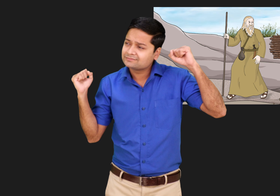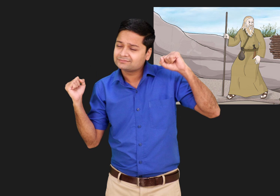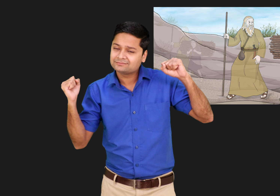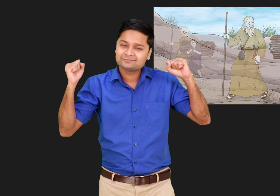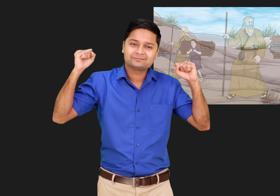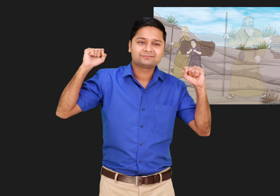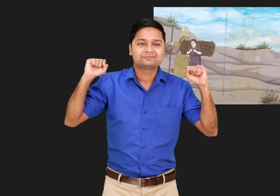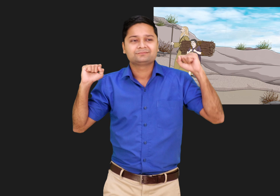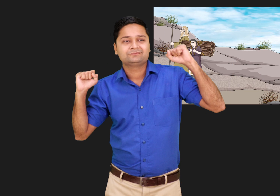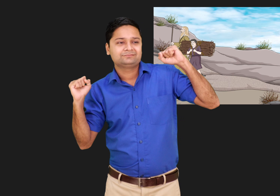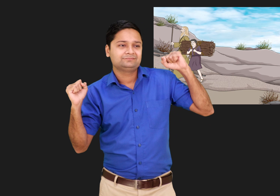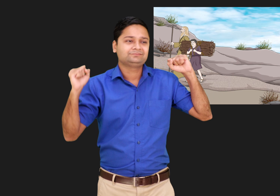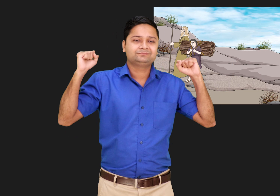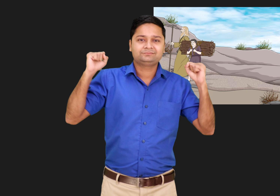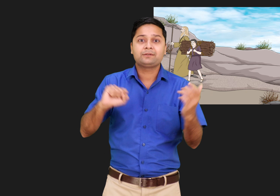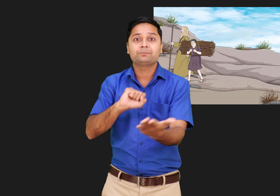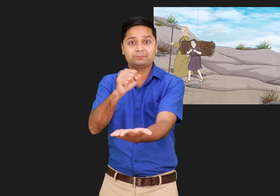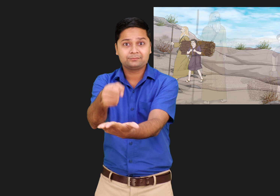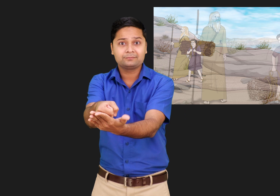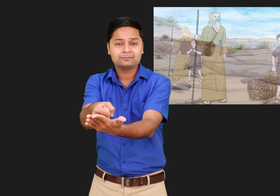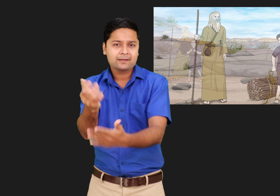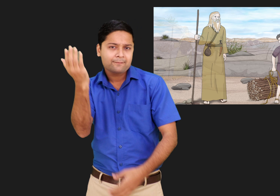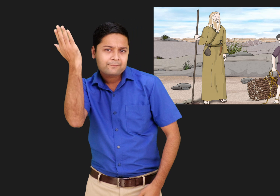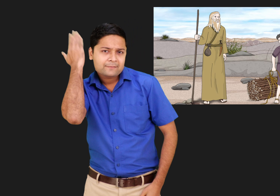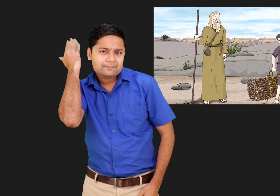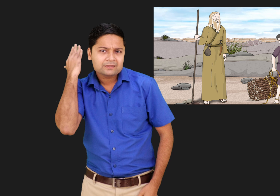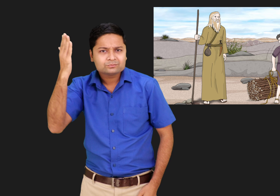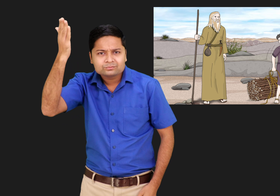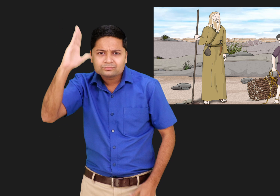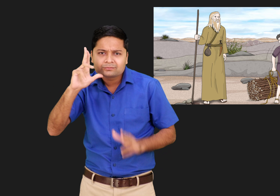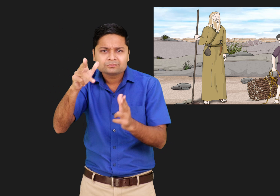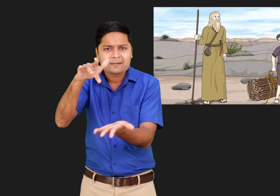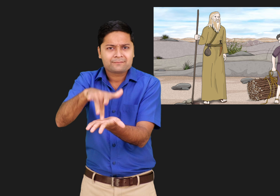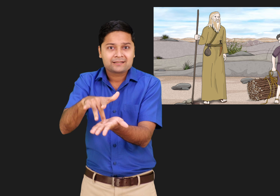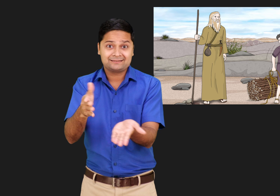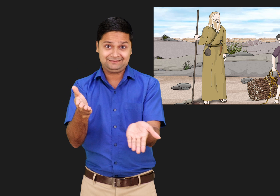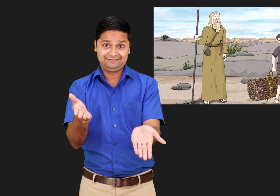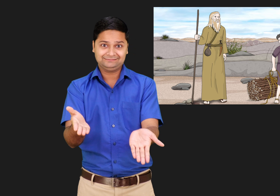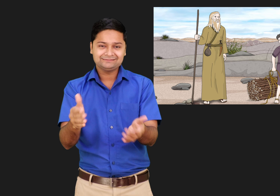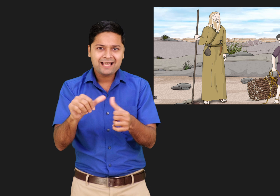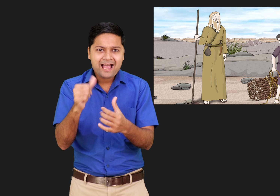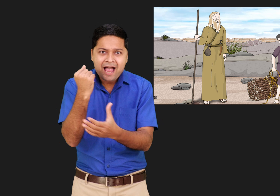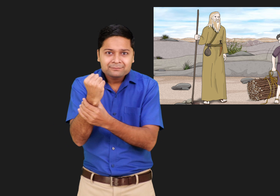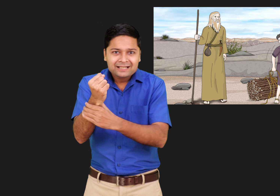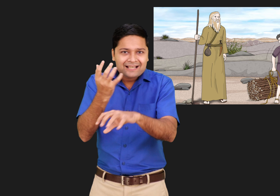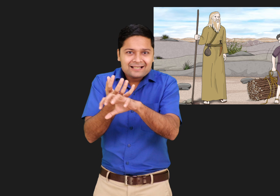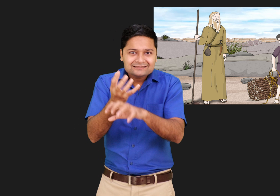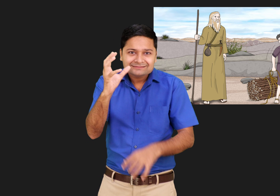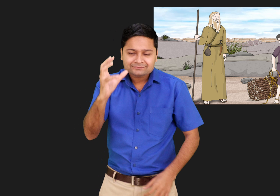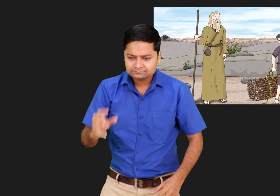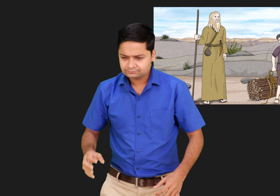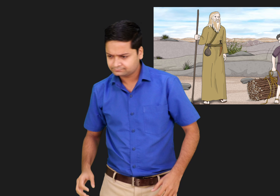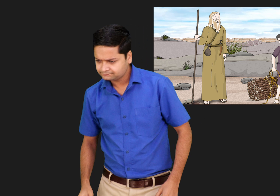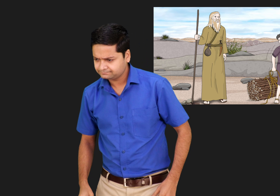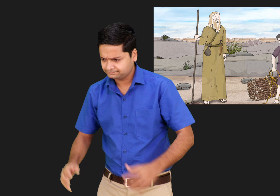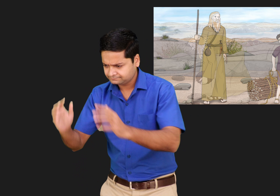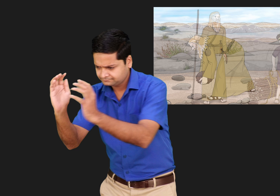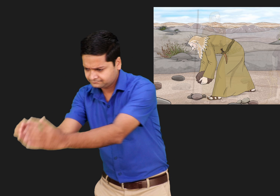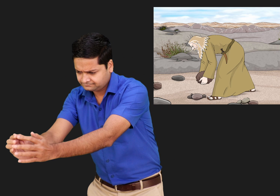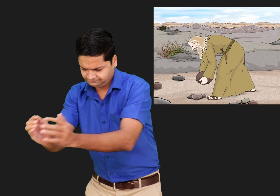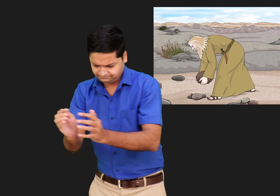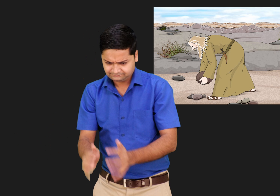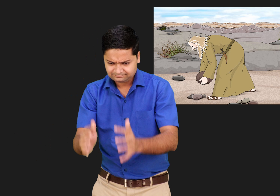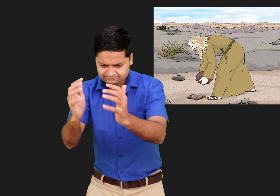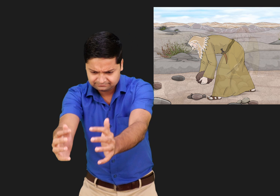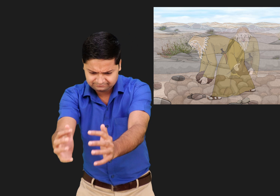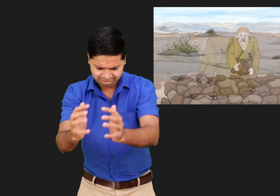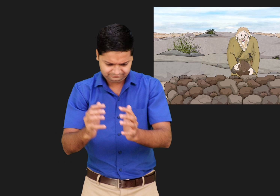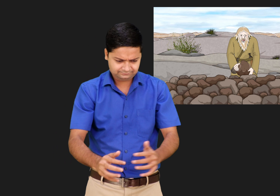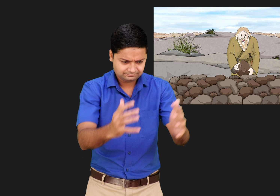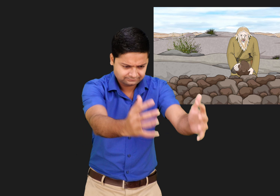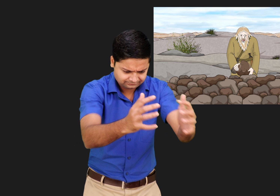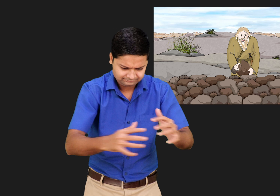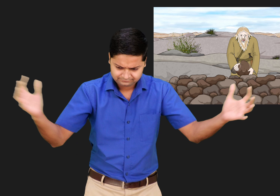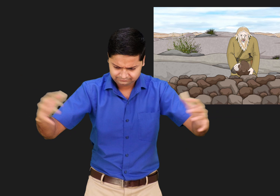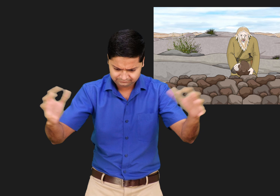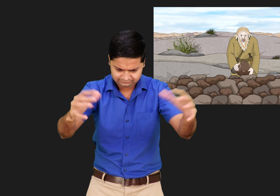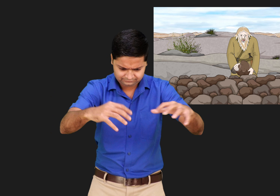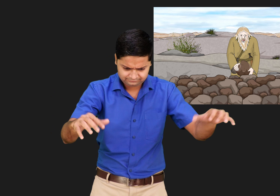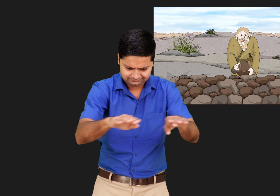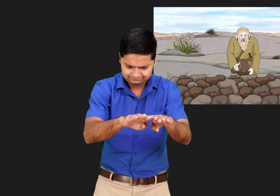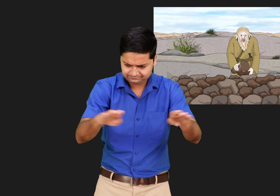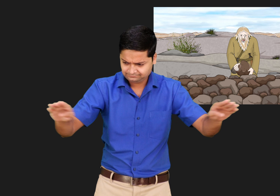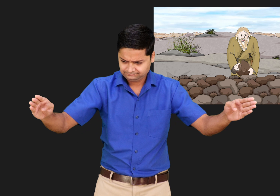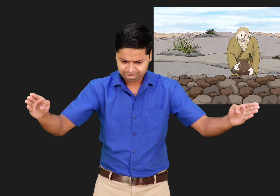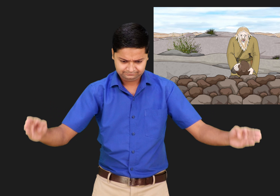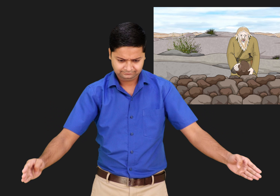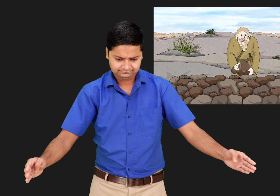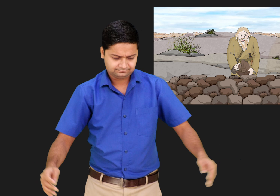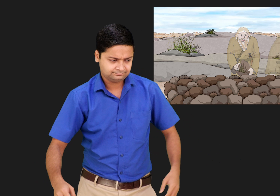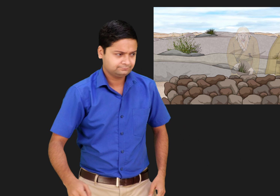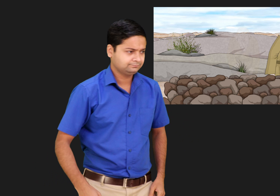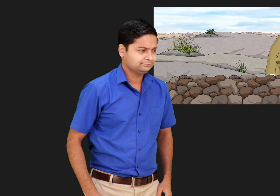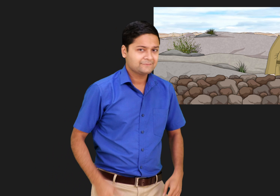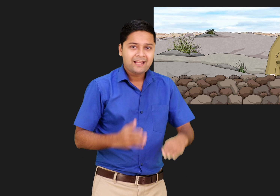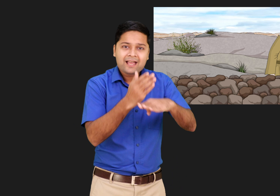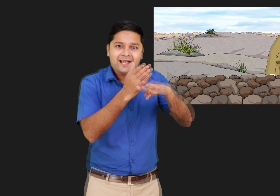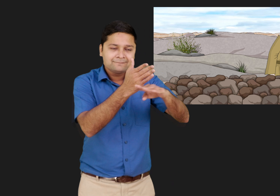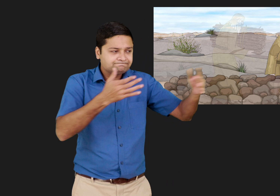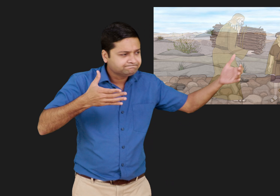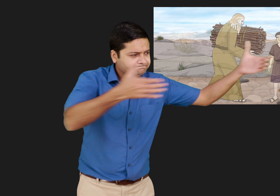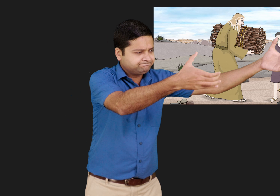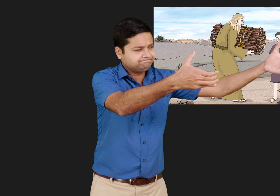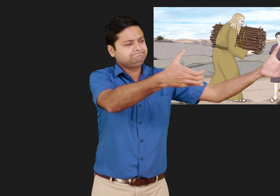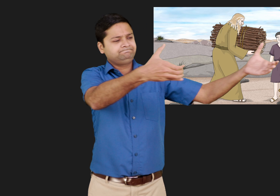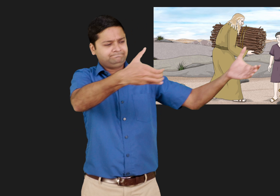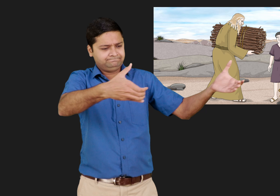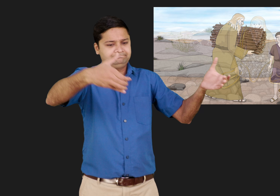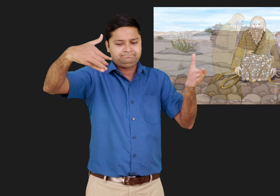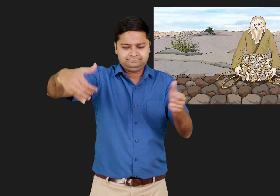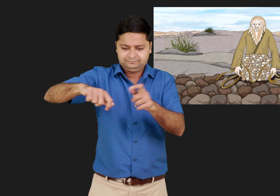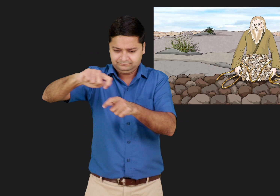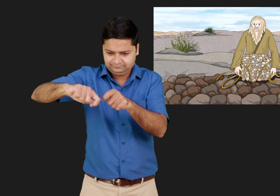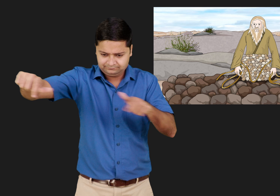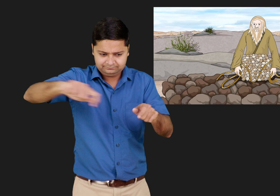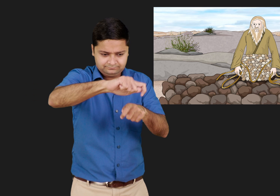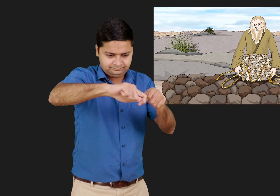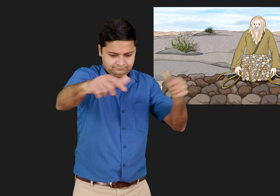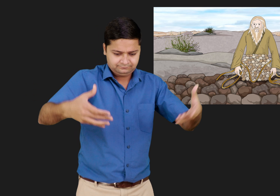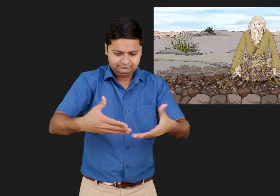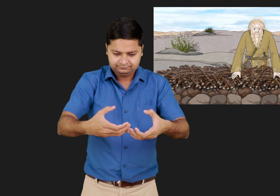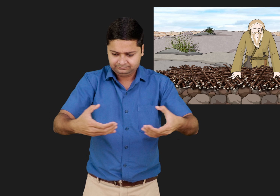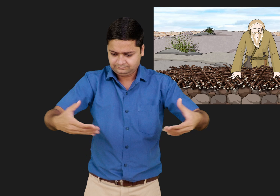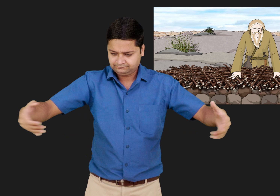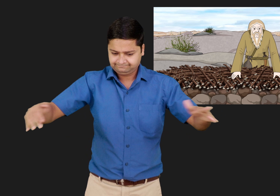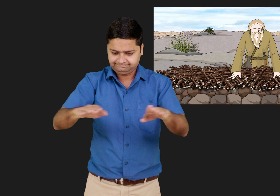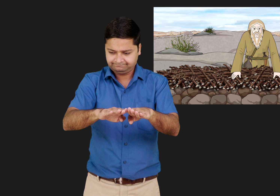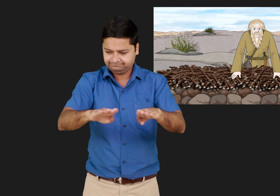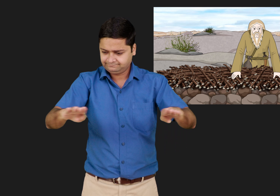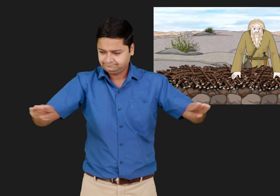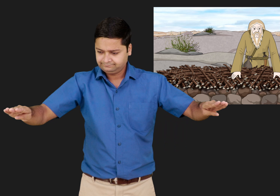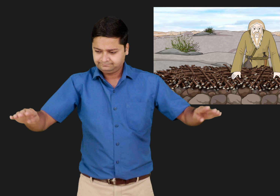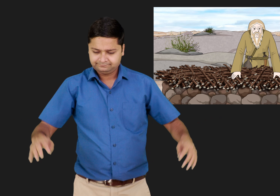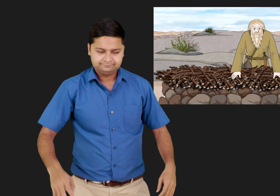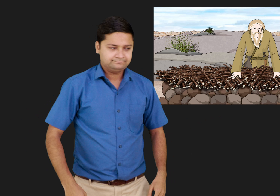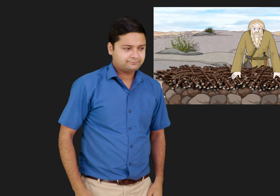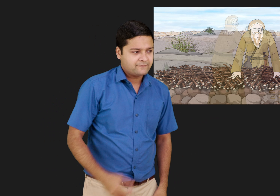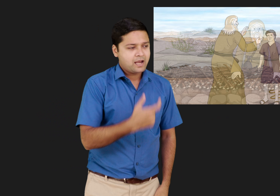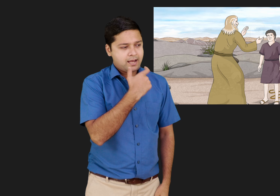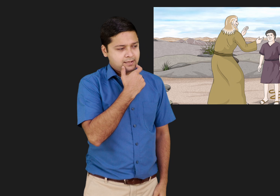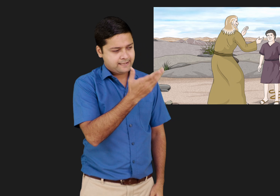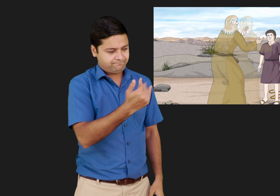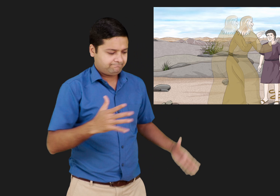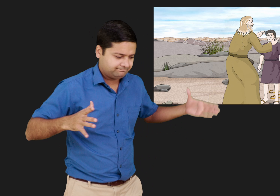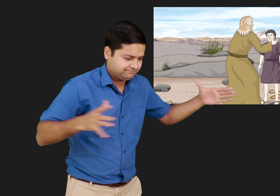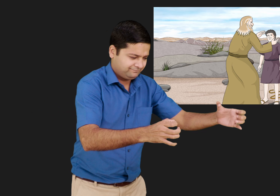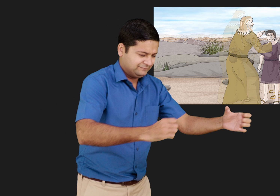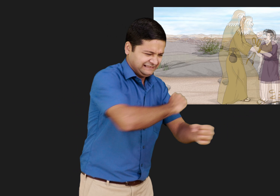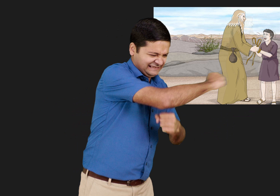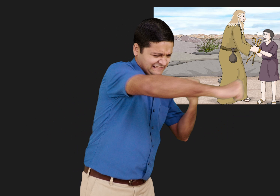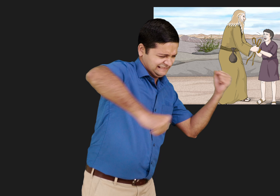When they arrived at the place God had designated, Abraham built the altar there and arranged the wood.